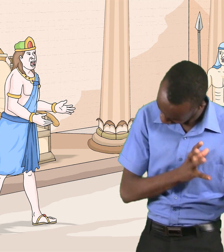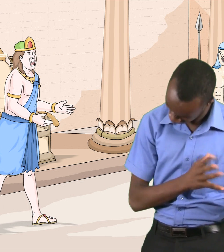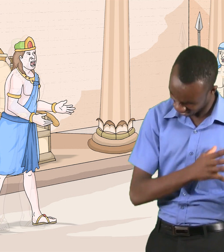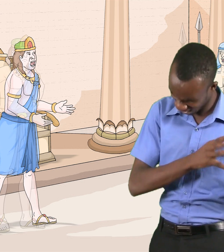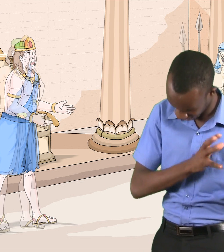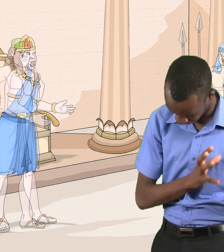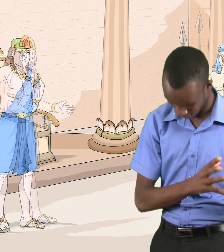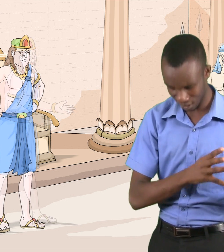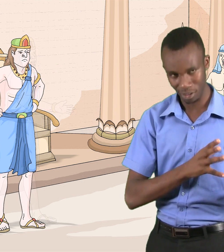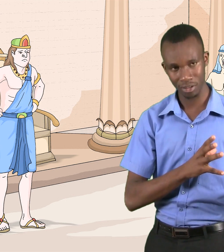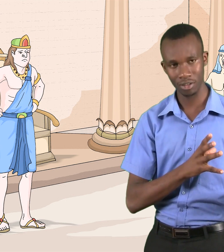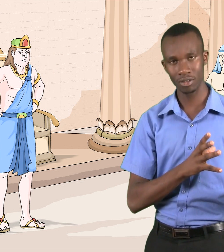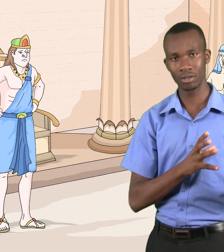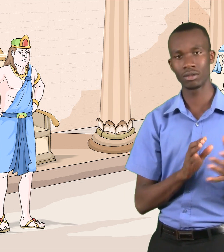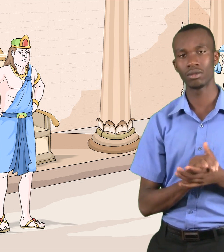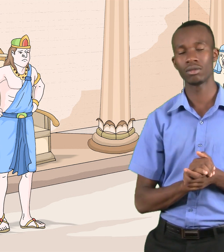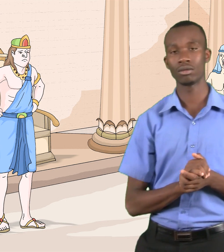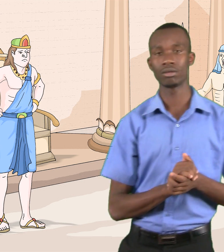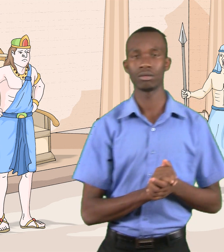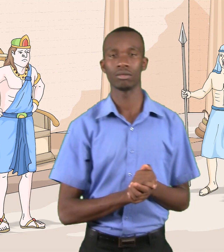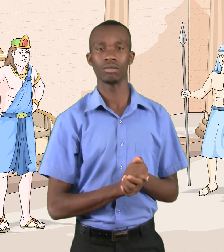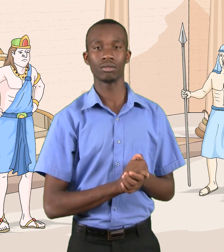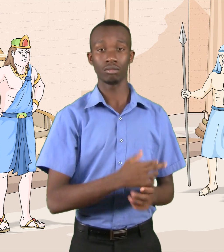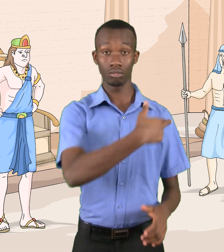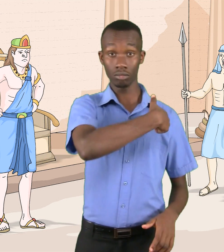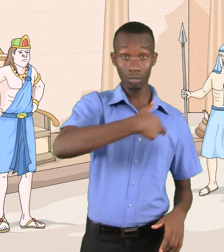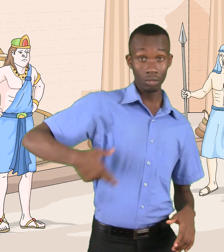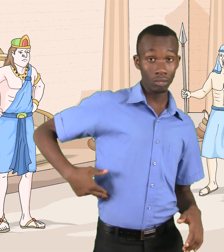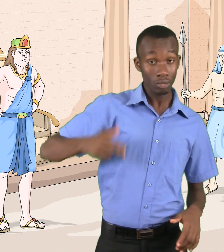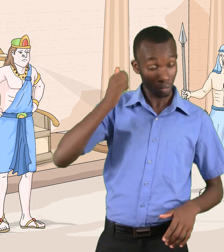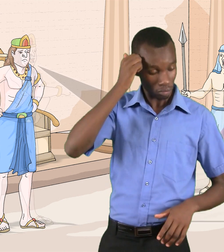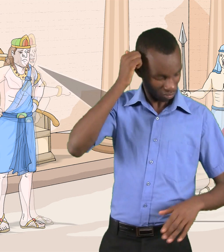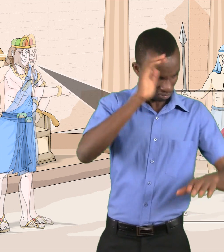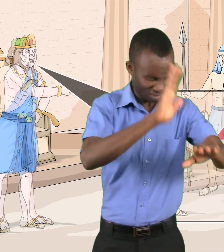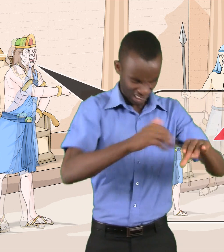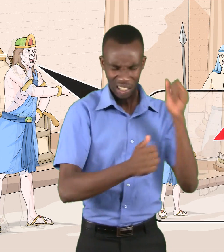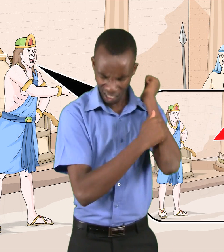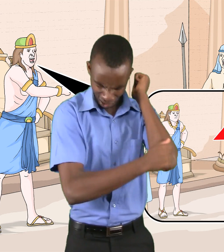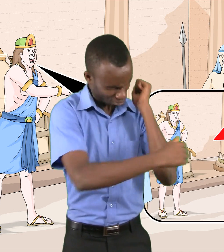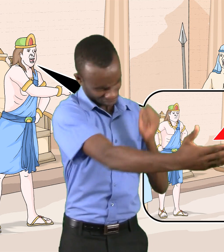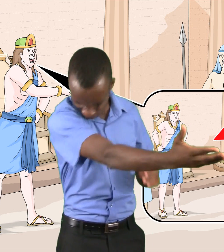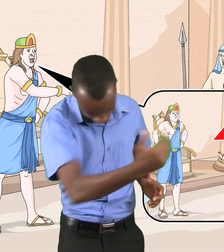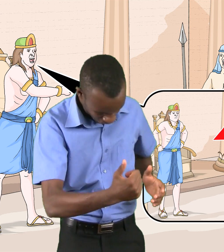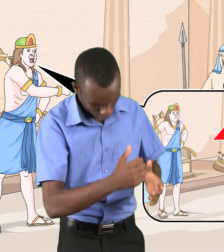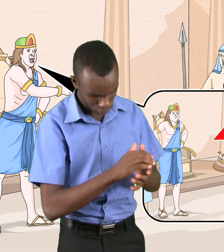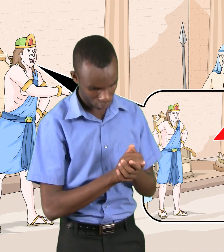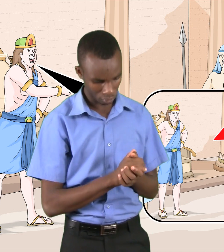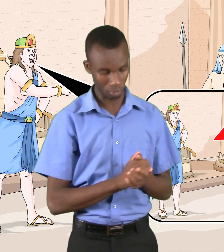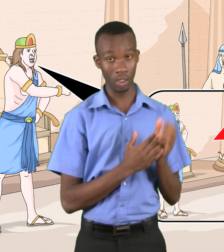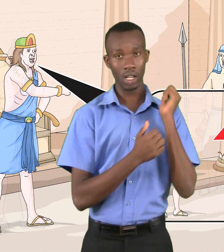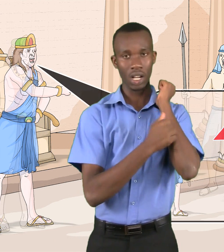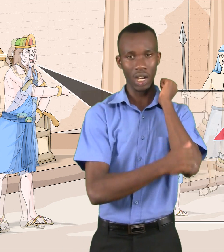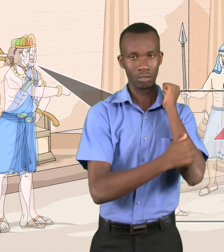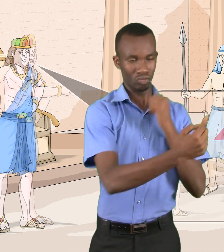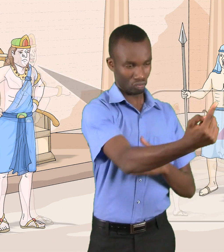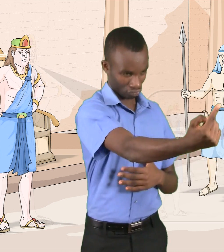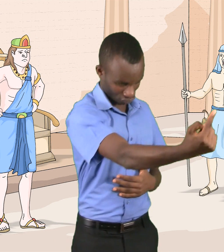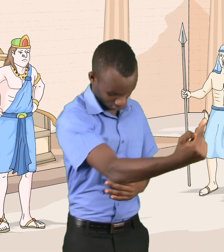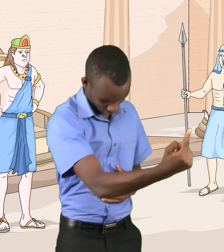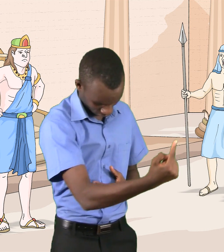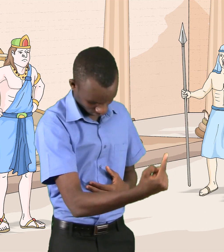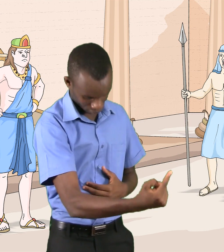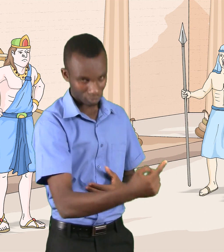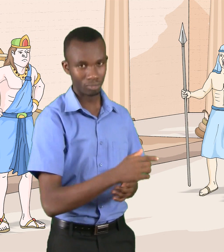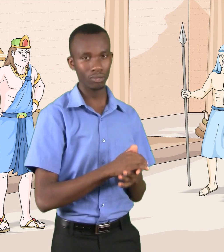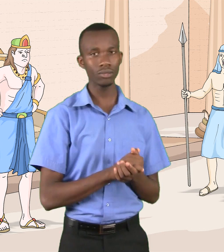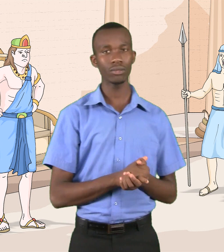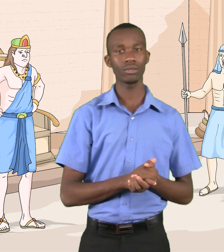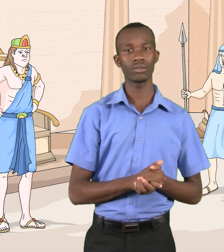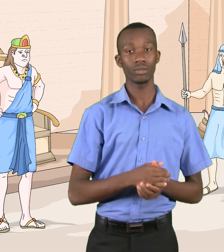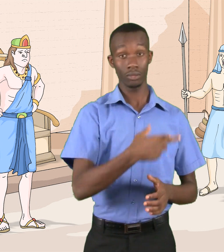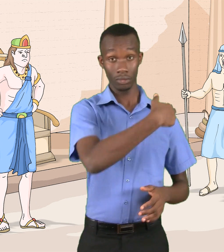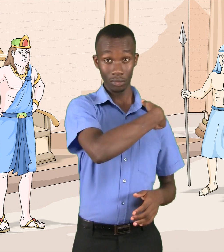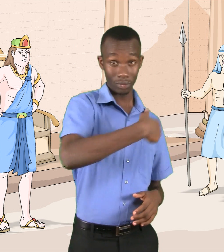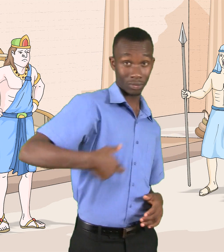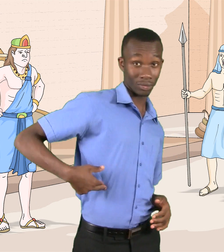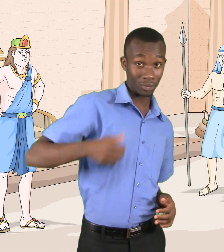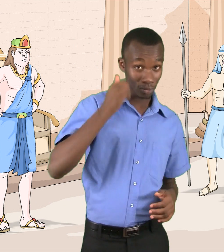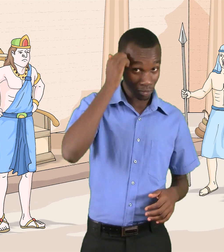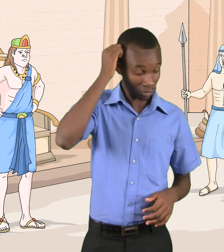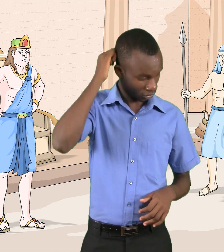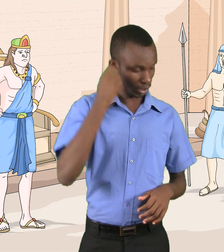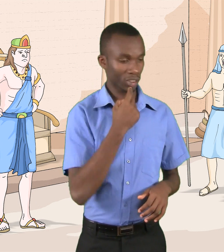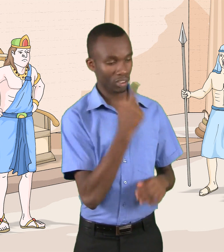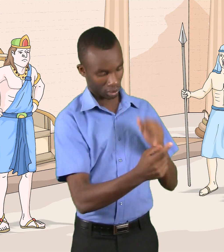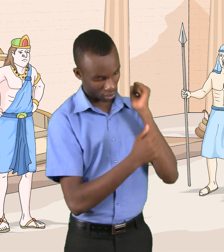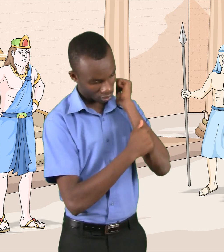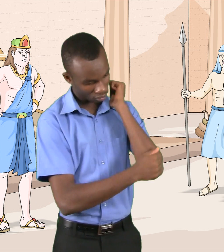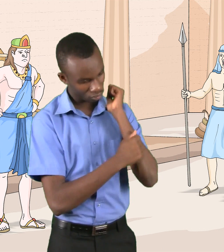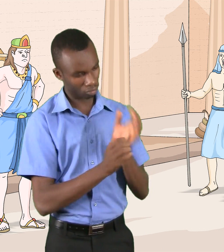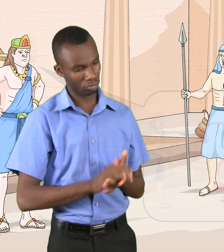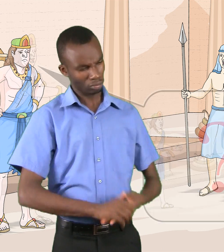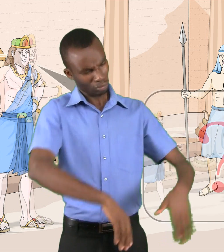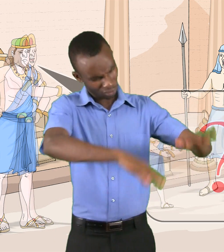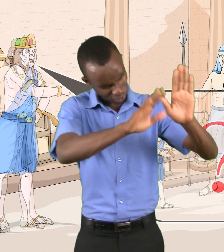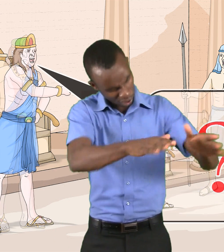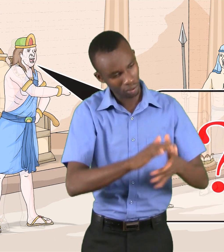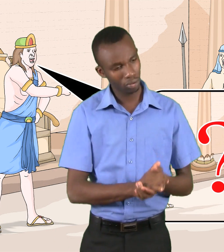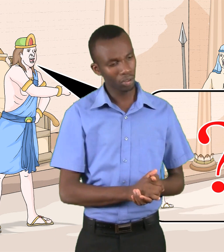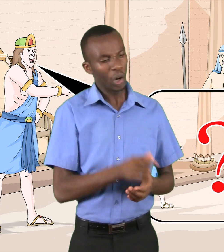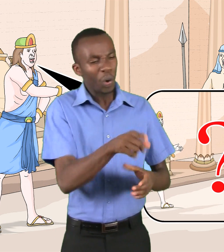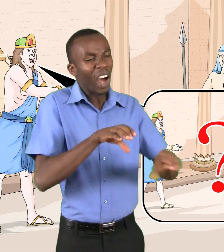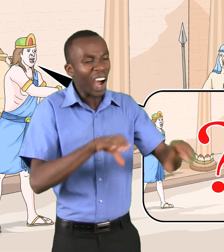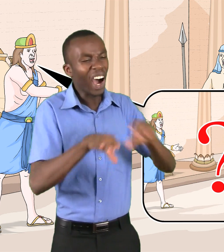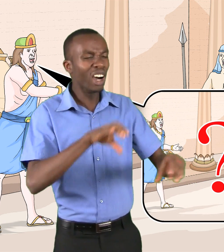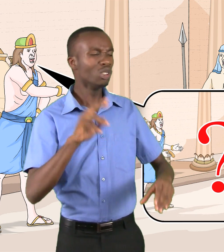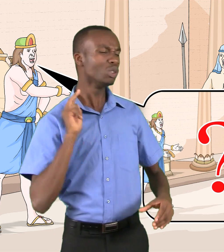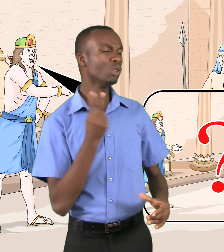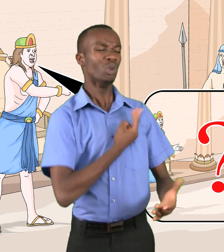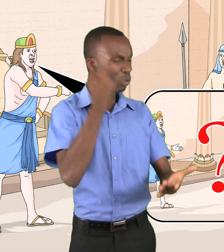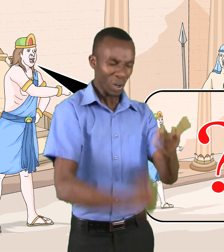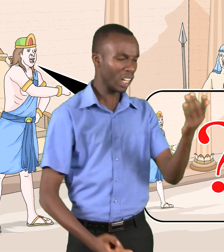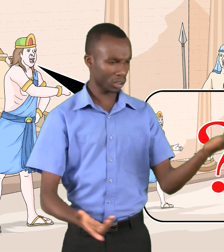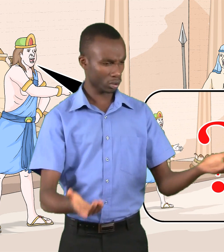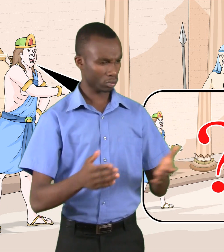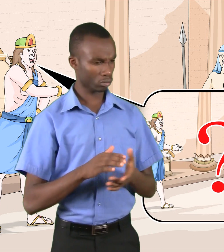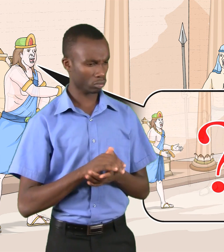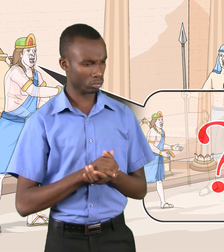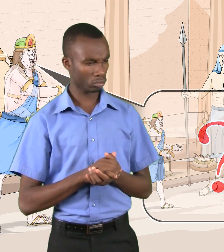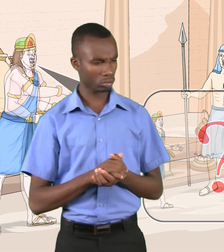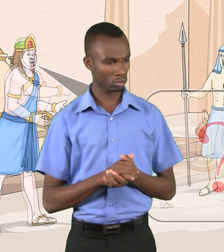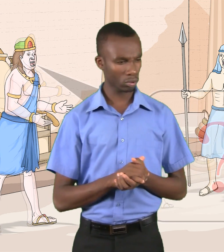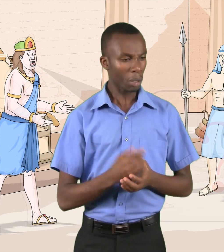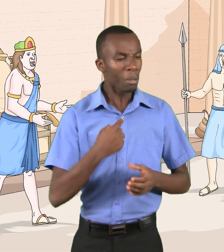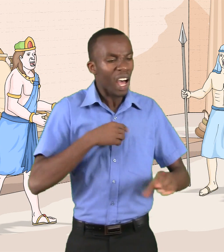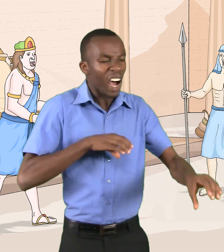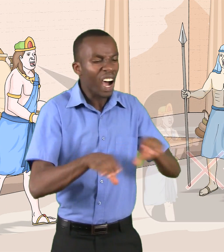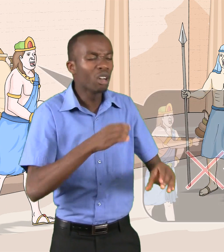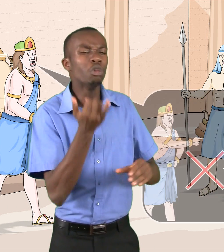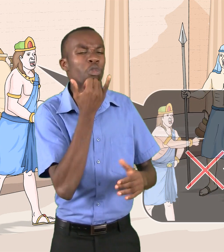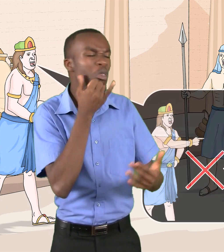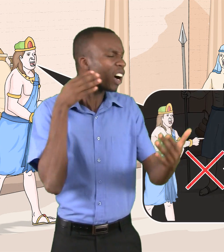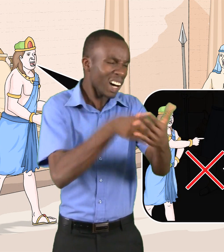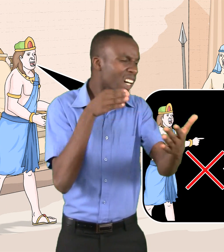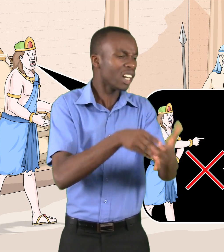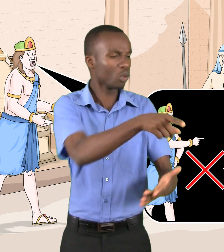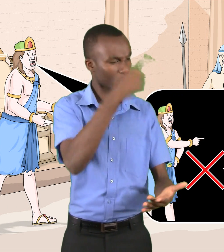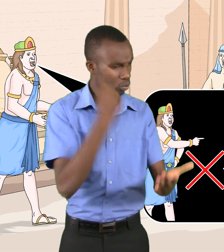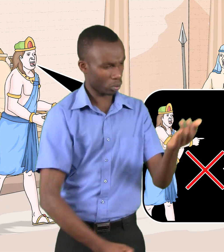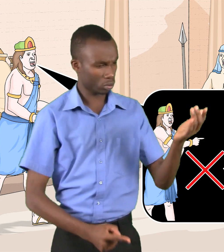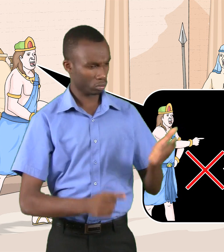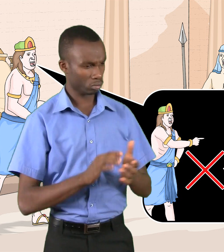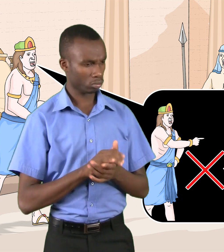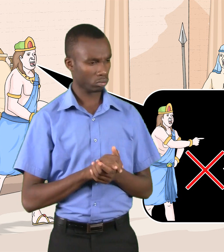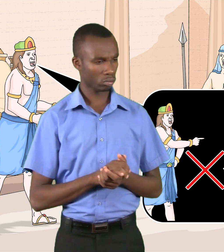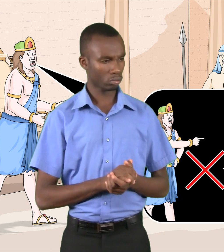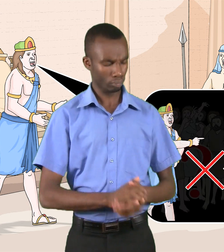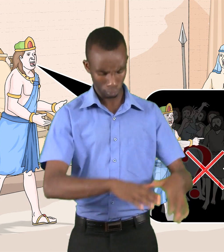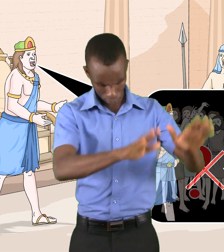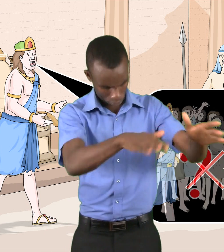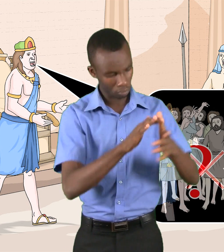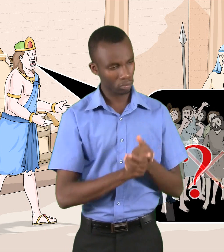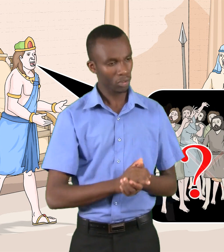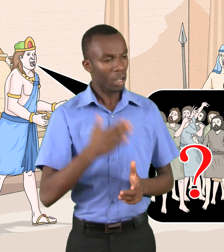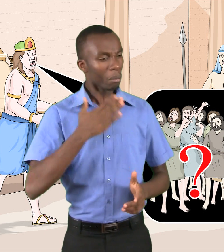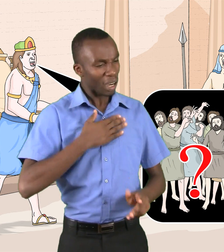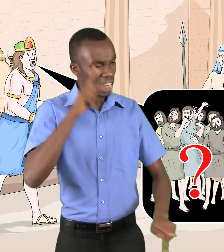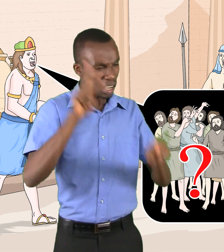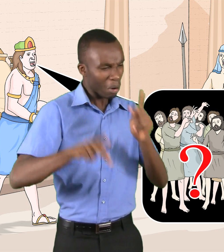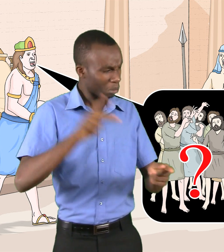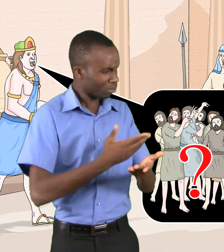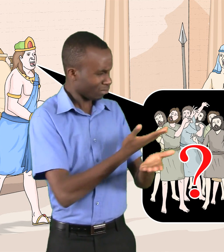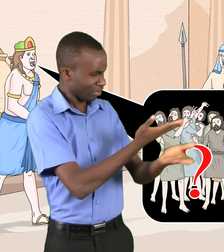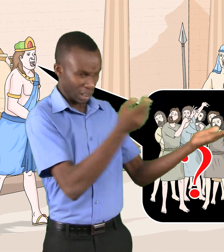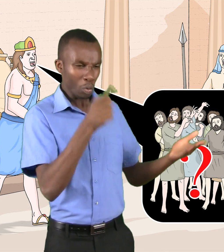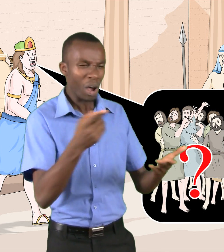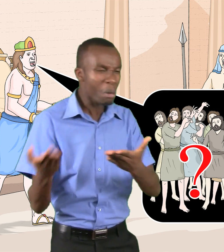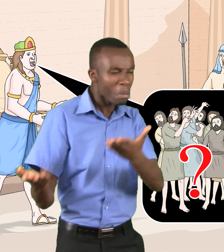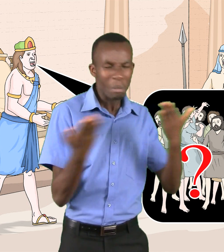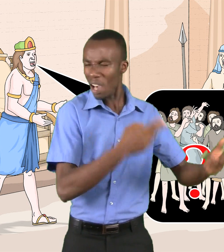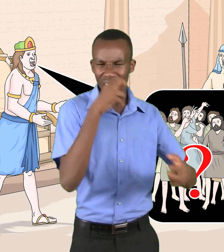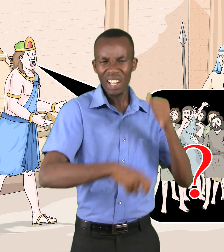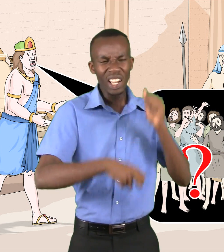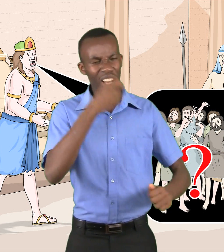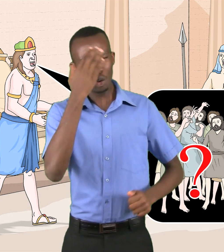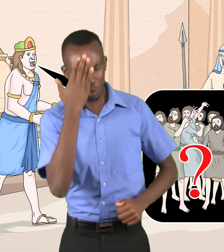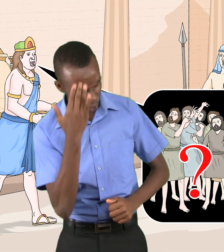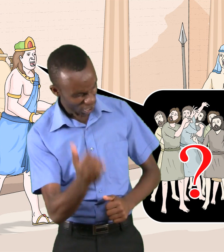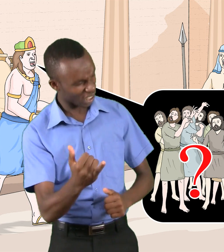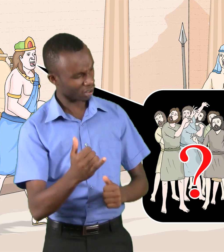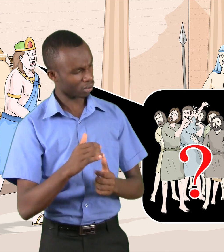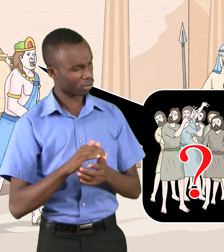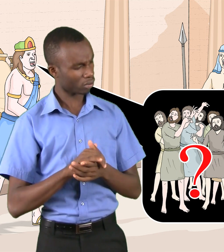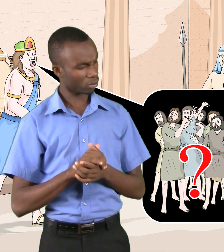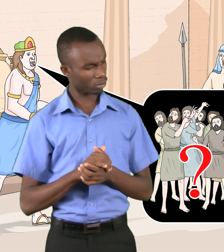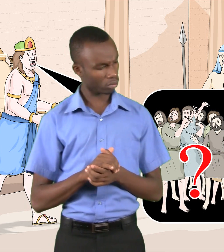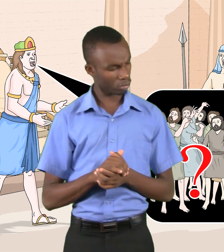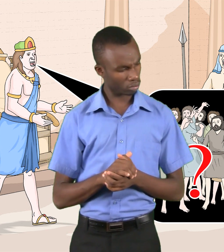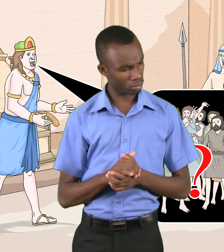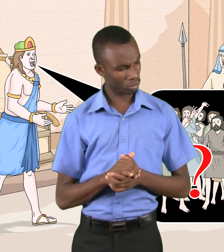How have I sinned against you, that you have brought such tremendous guilt upon me and my kingdom? You have done things to me that should not be done.”